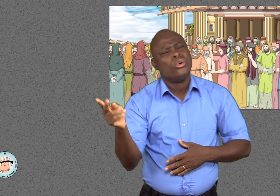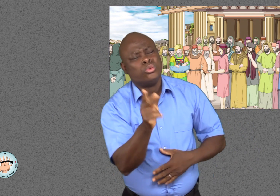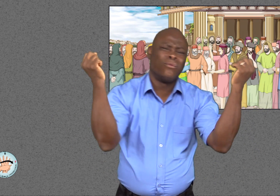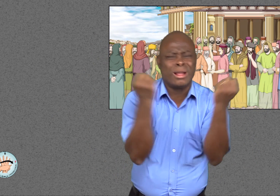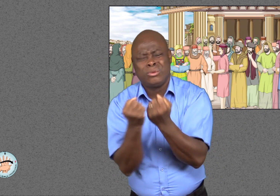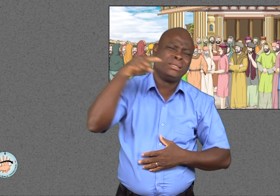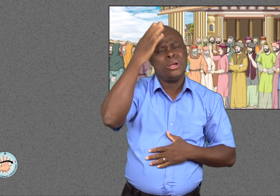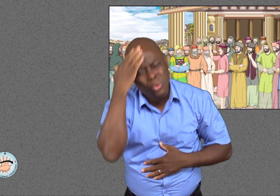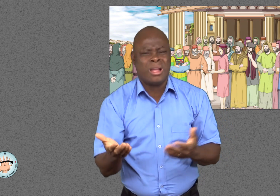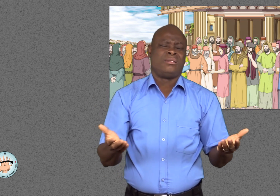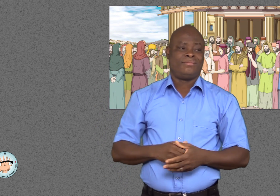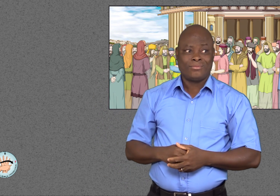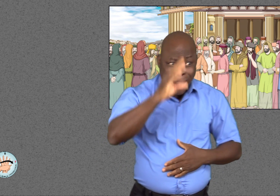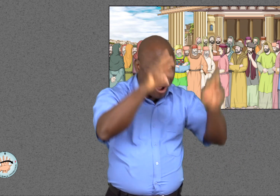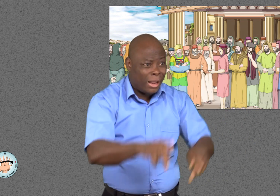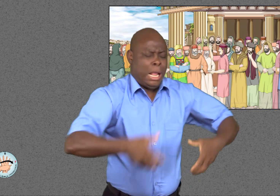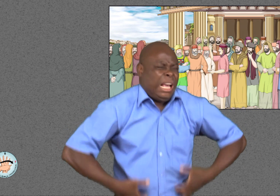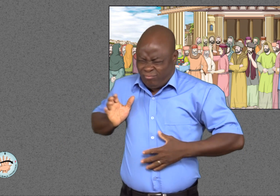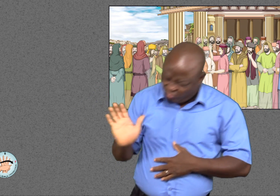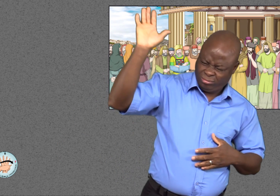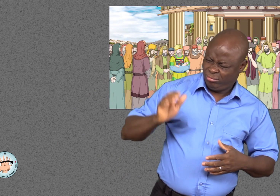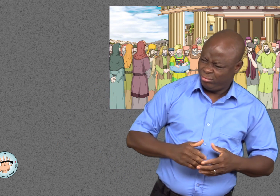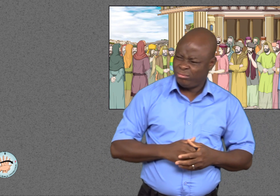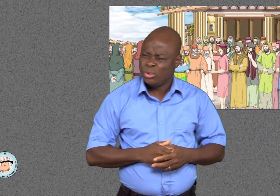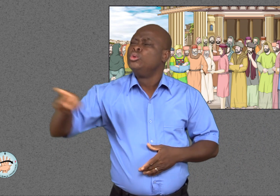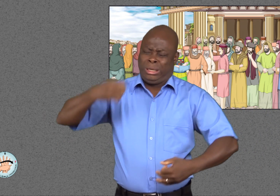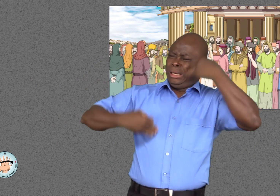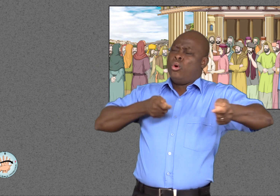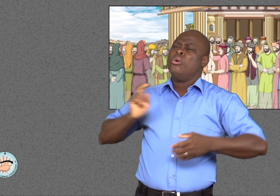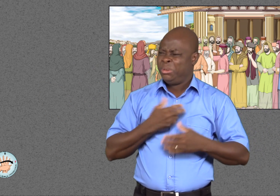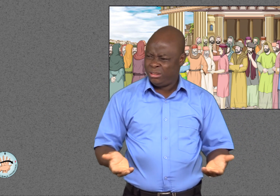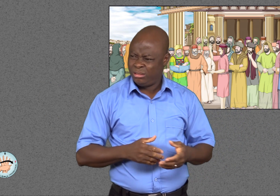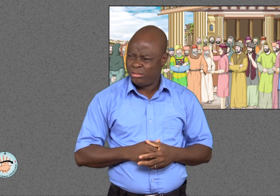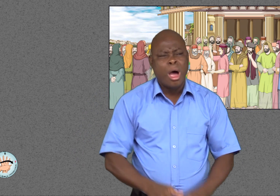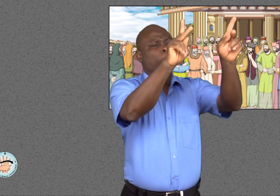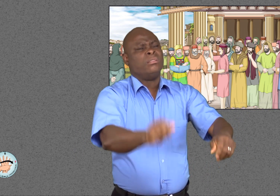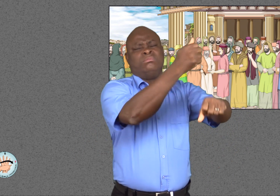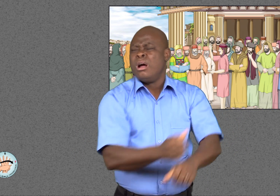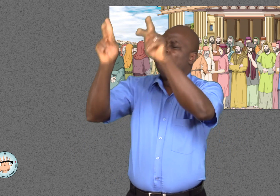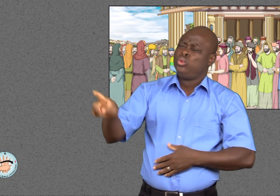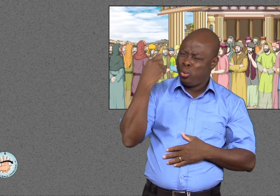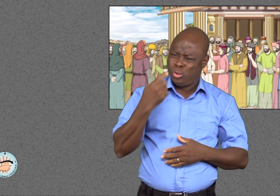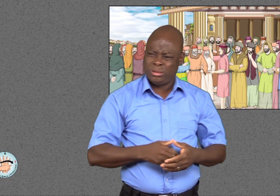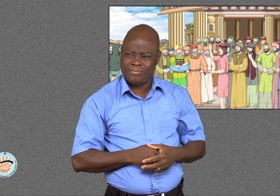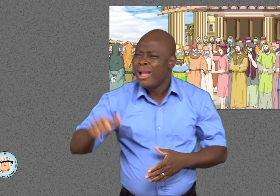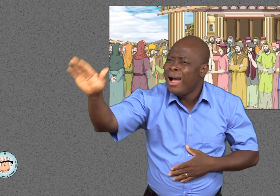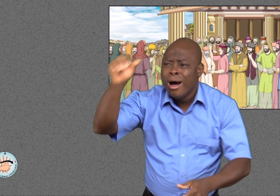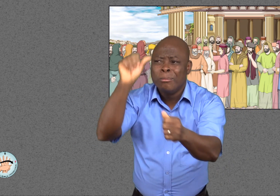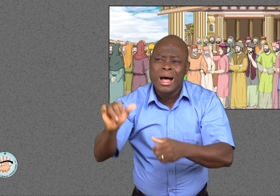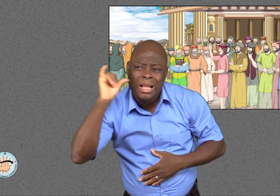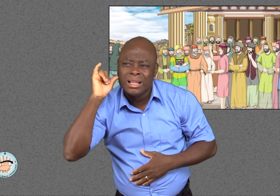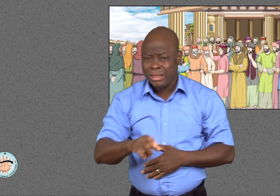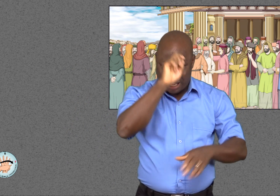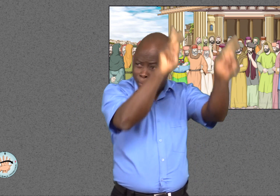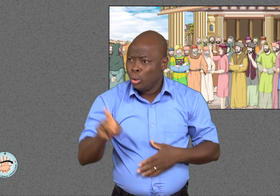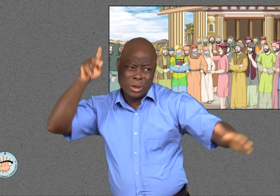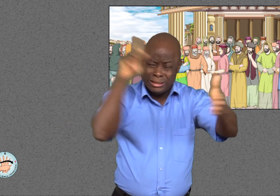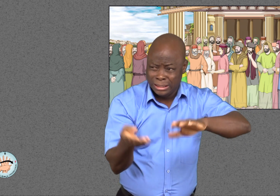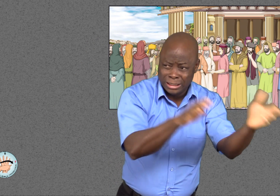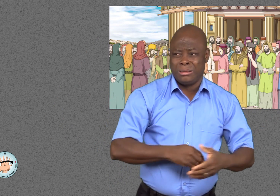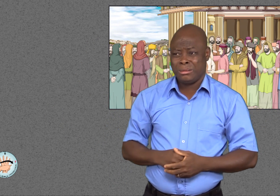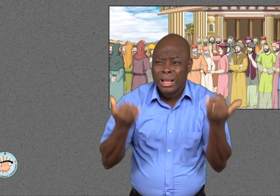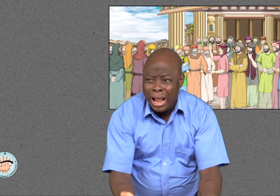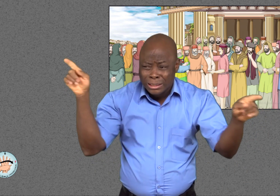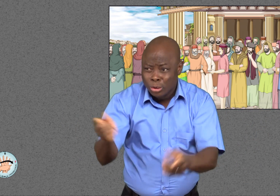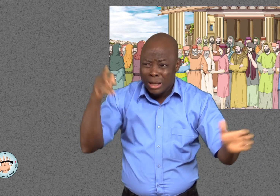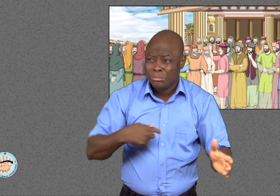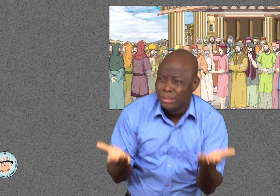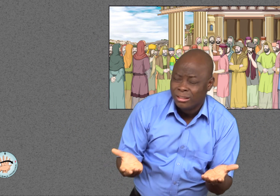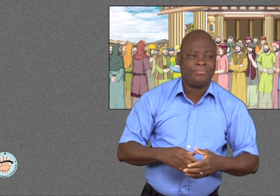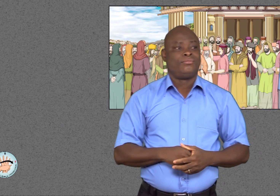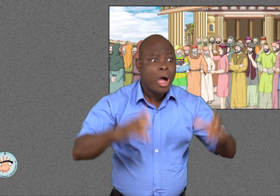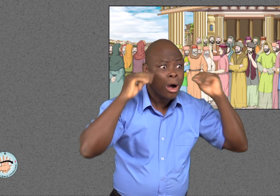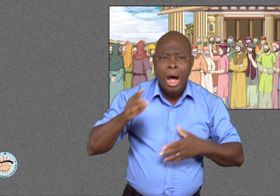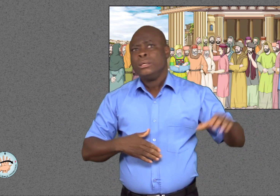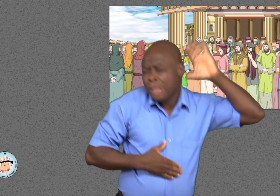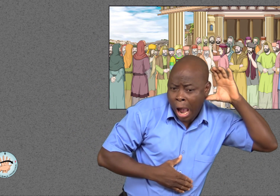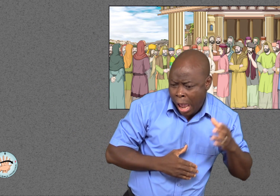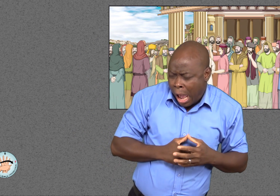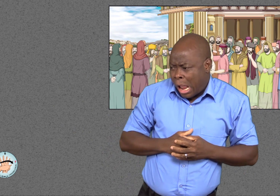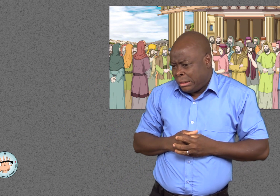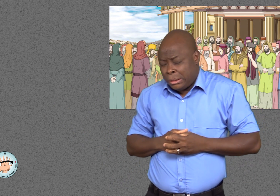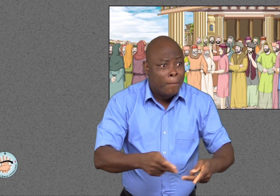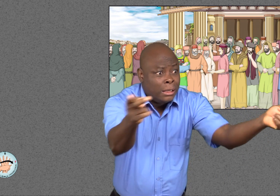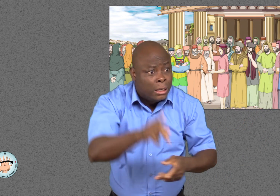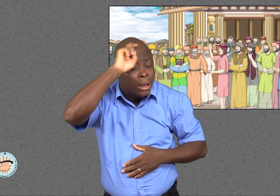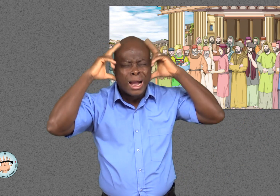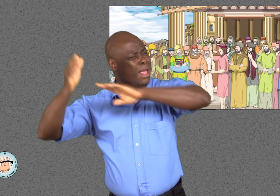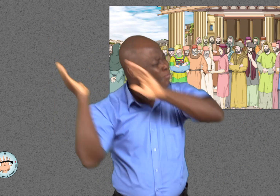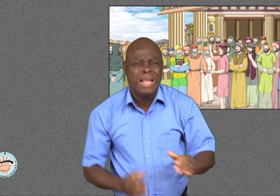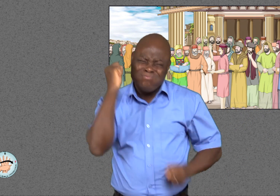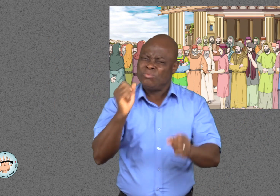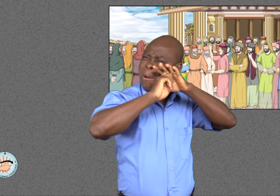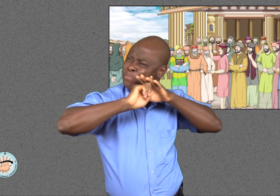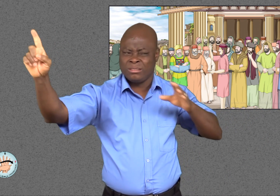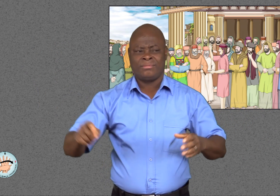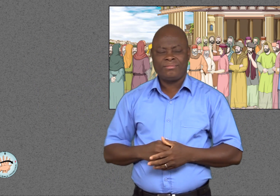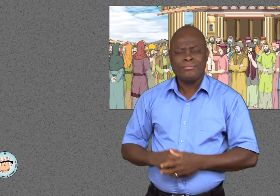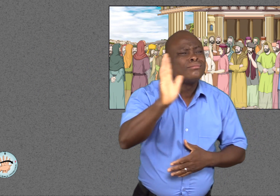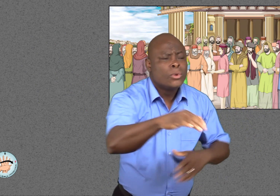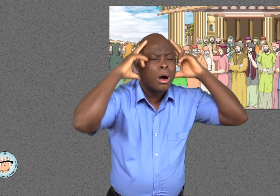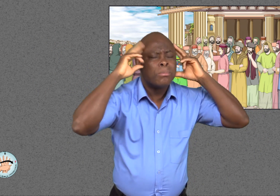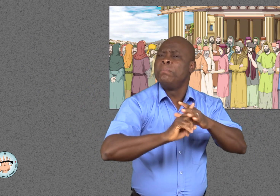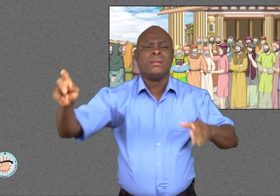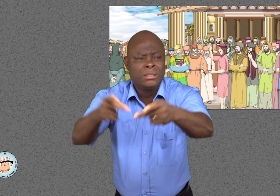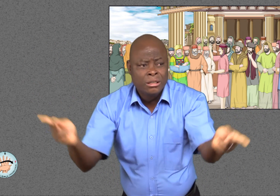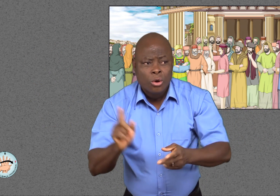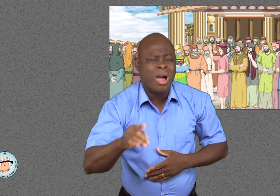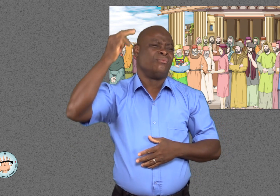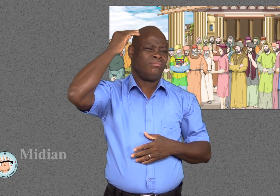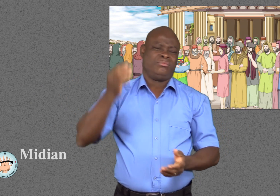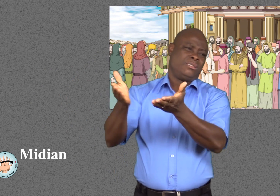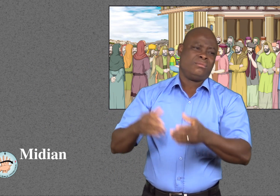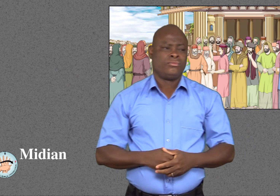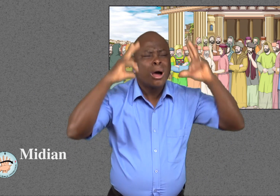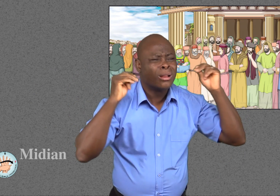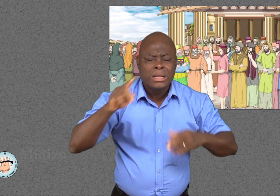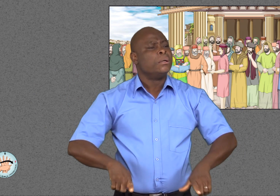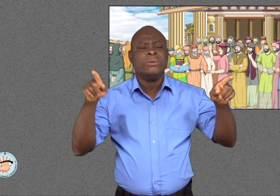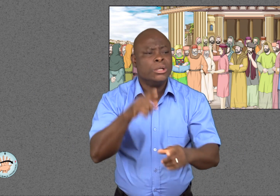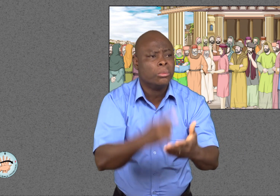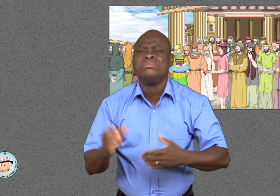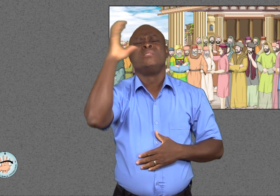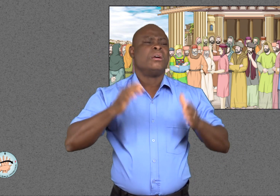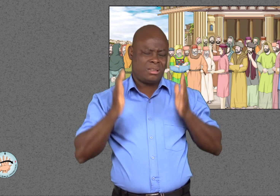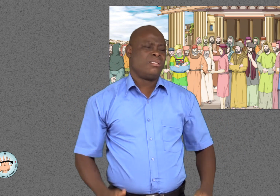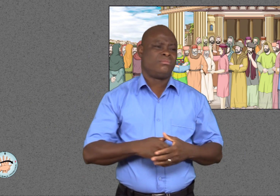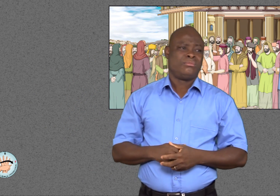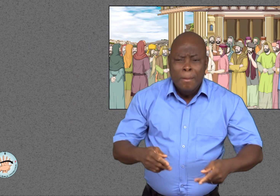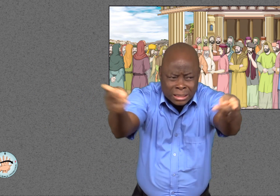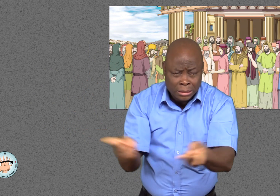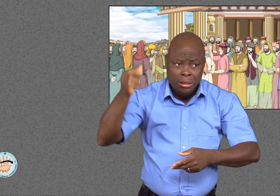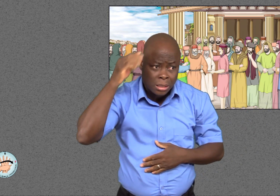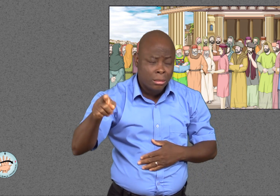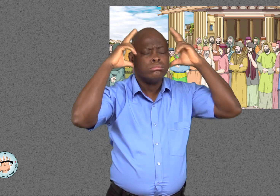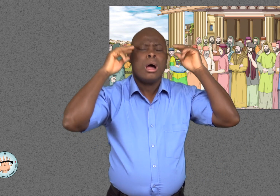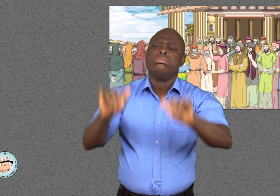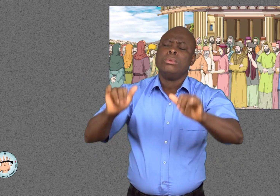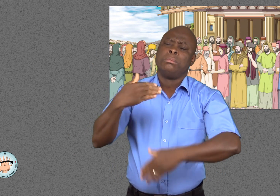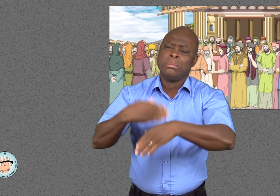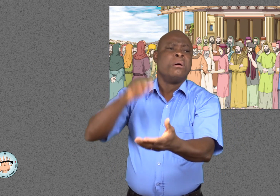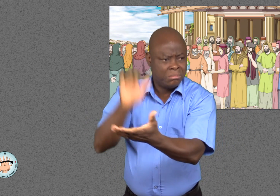Why are you mistreating each other?’ But the man who was abusing his neighbor pushed Moses aside and said, ‘Who made you ruler and judge over us? Do you want to kill me as you killed the Egyptian yesterday?’